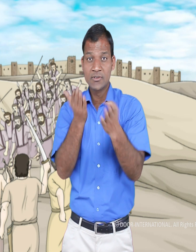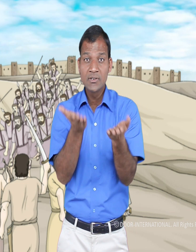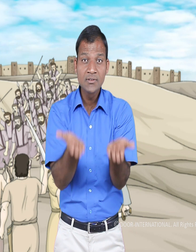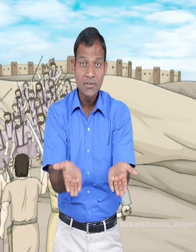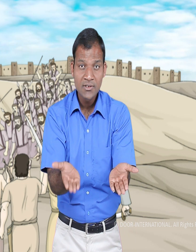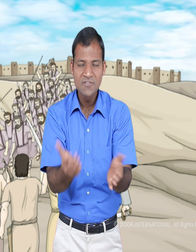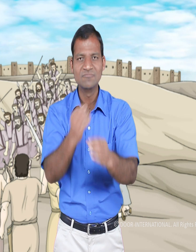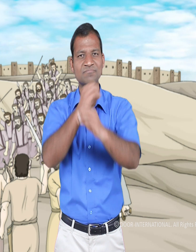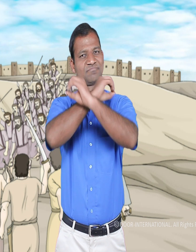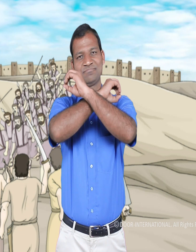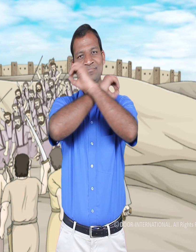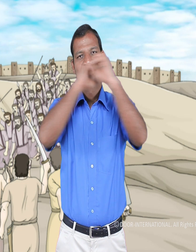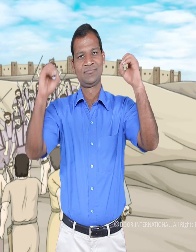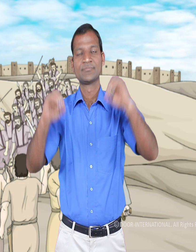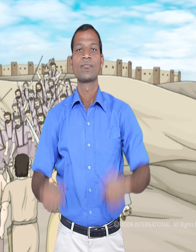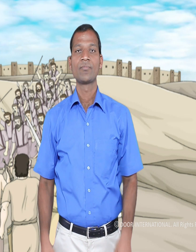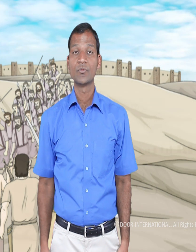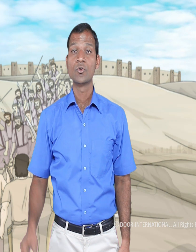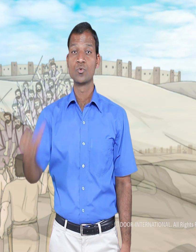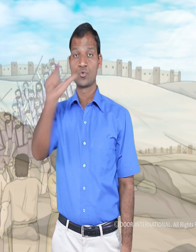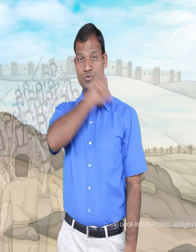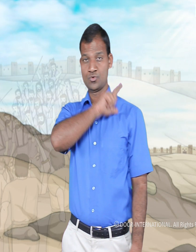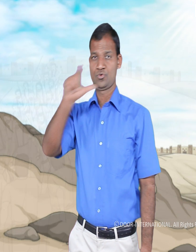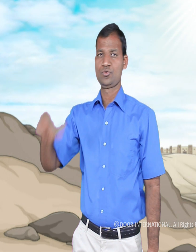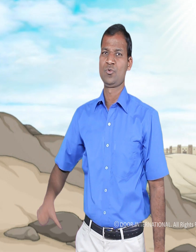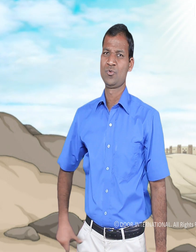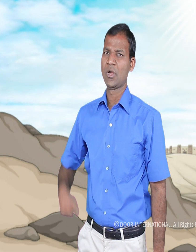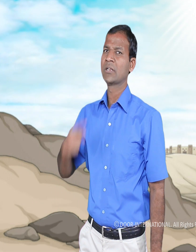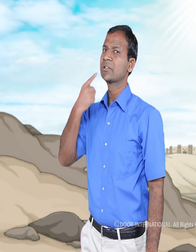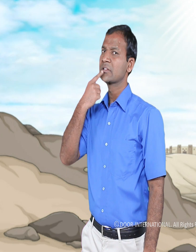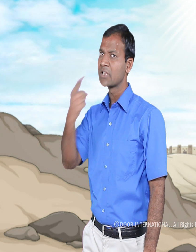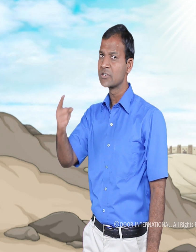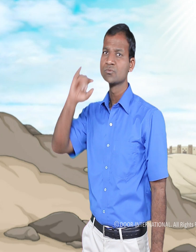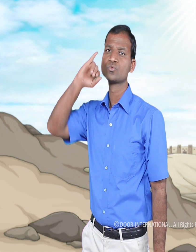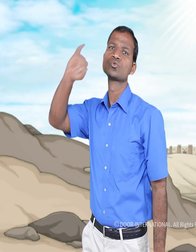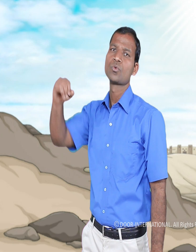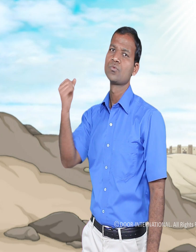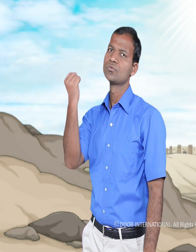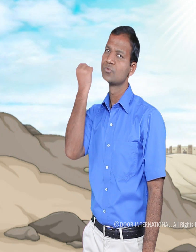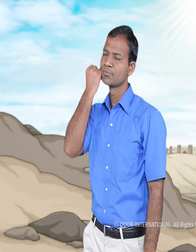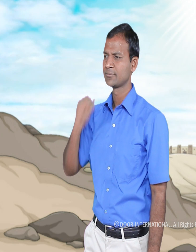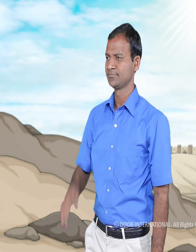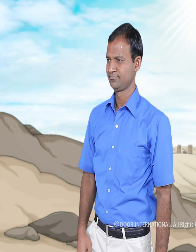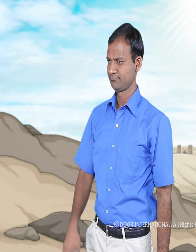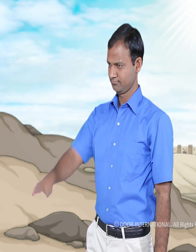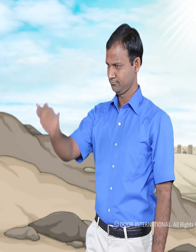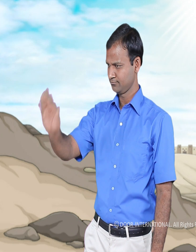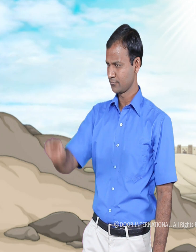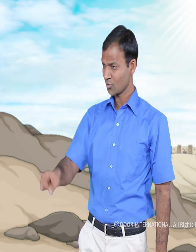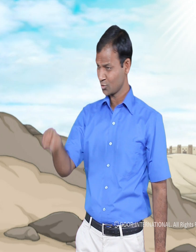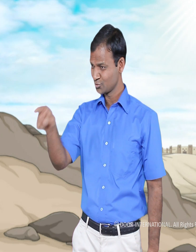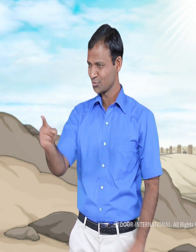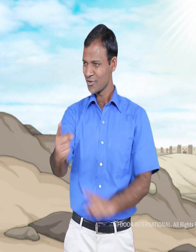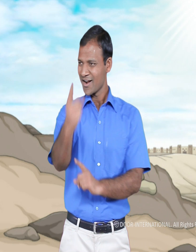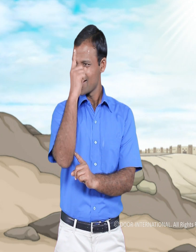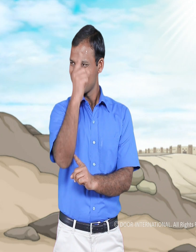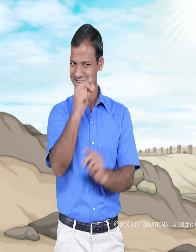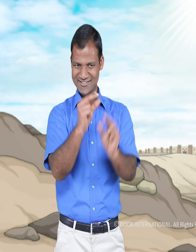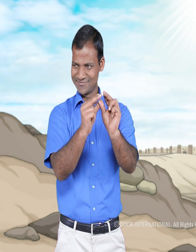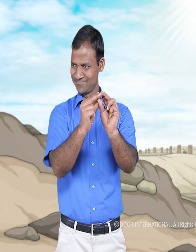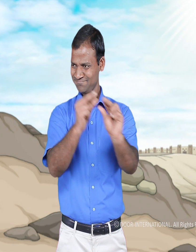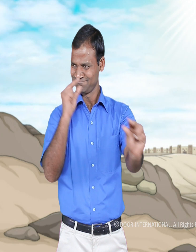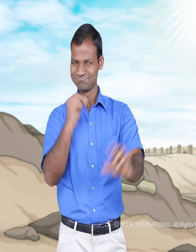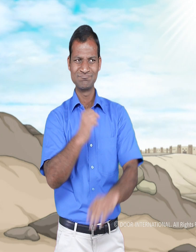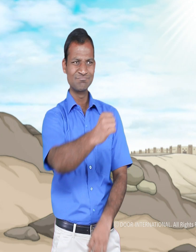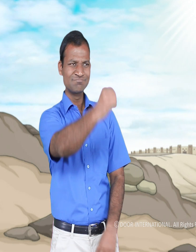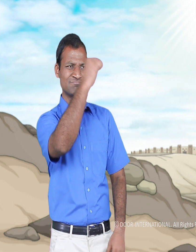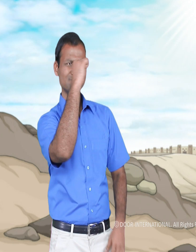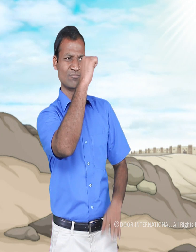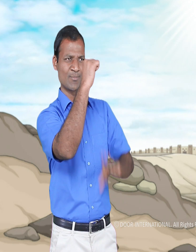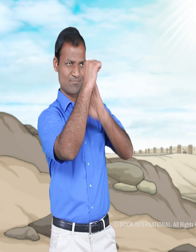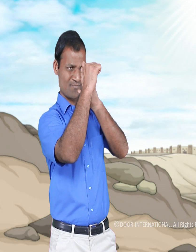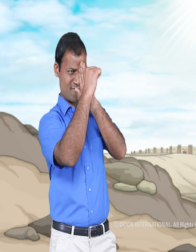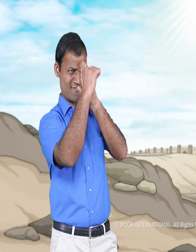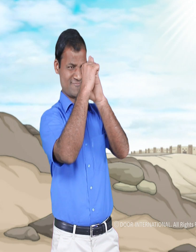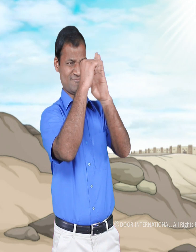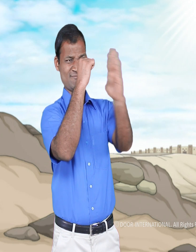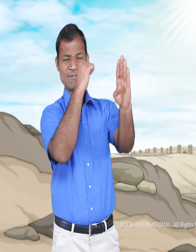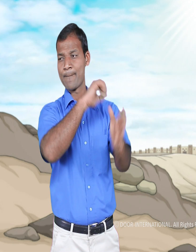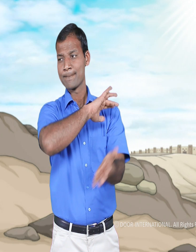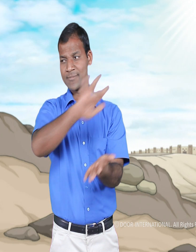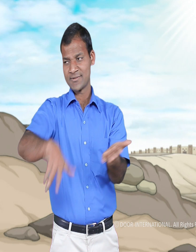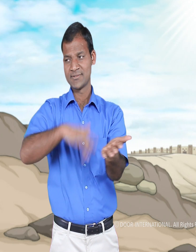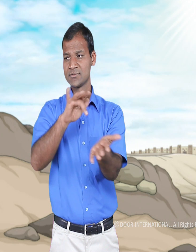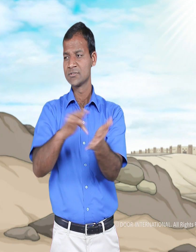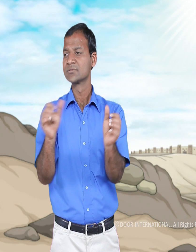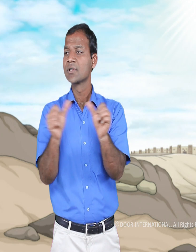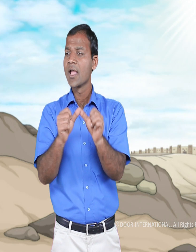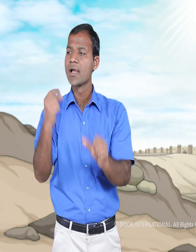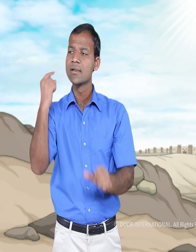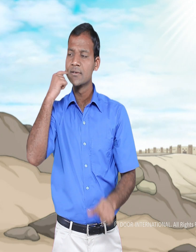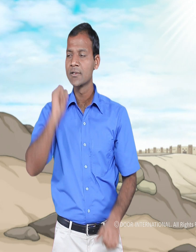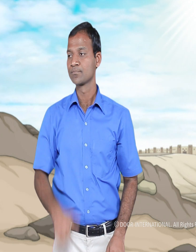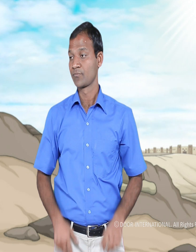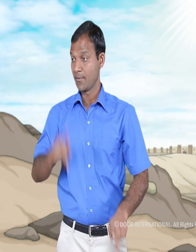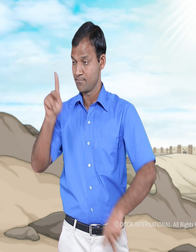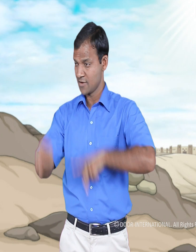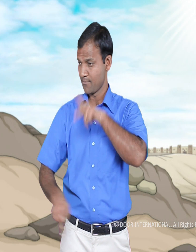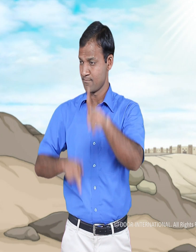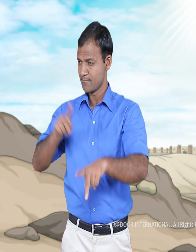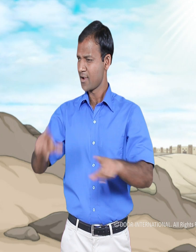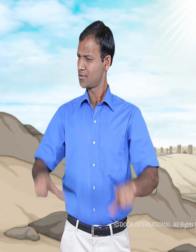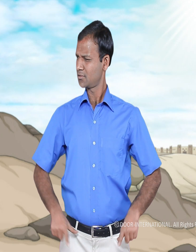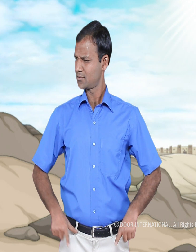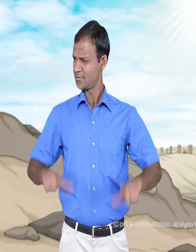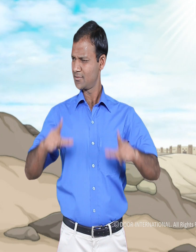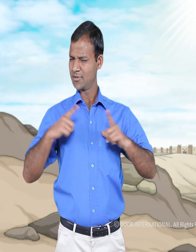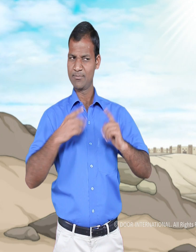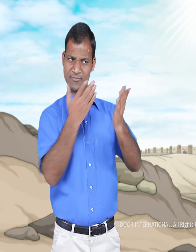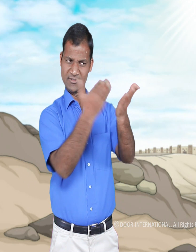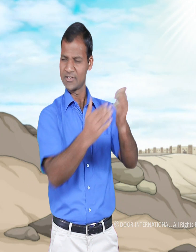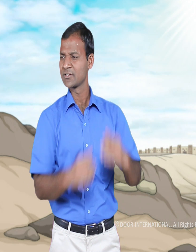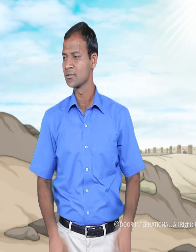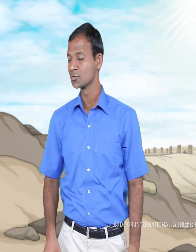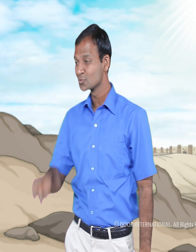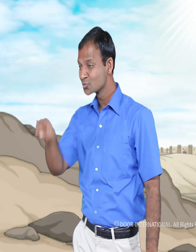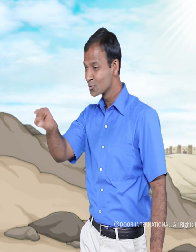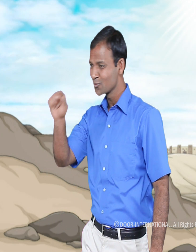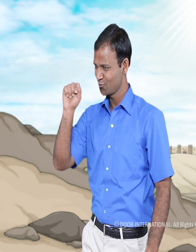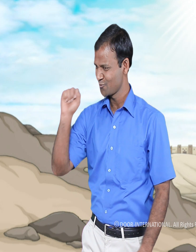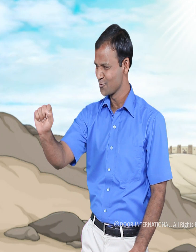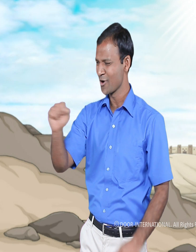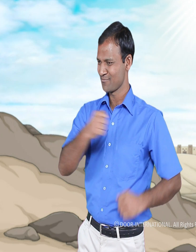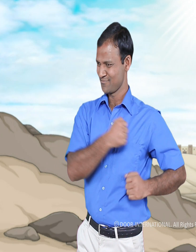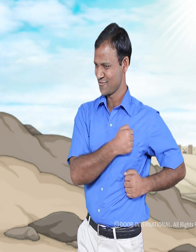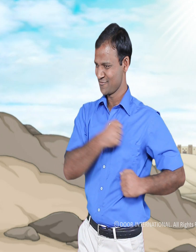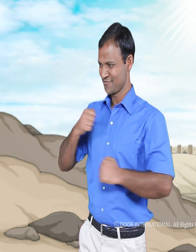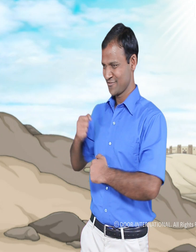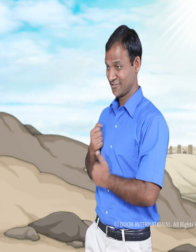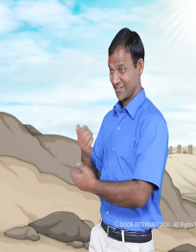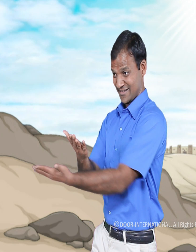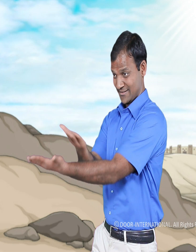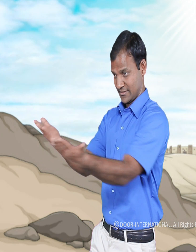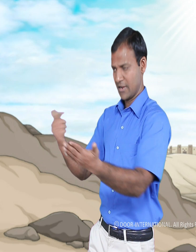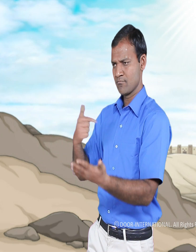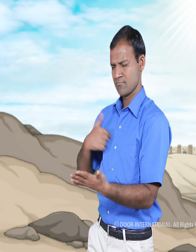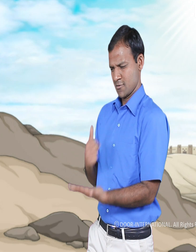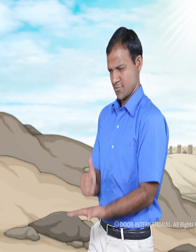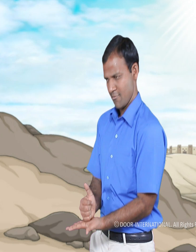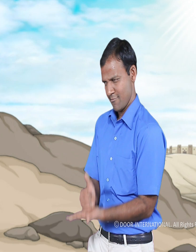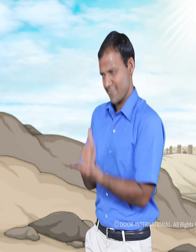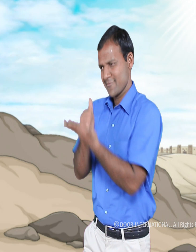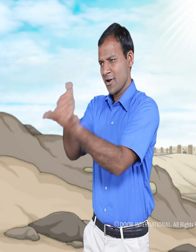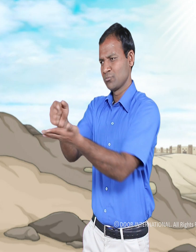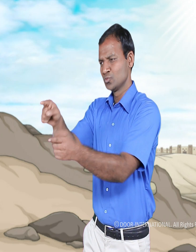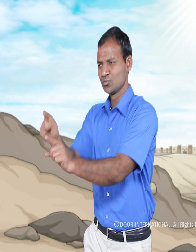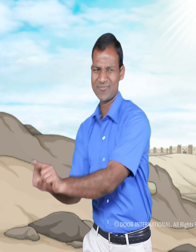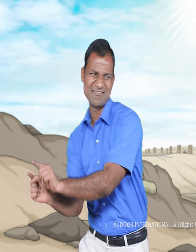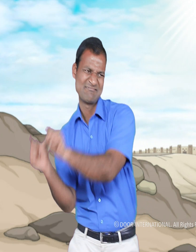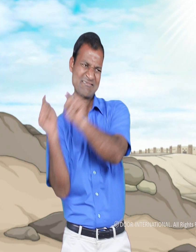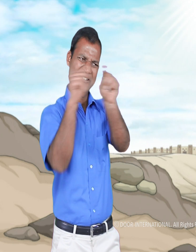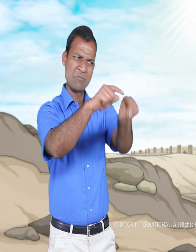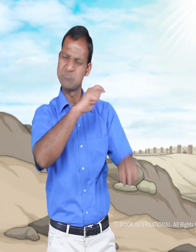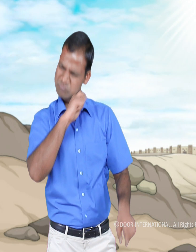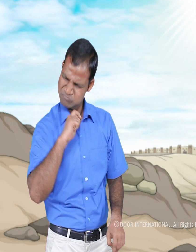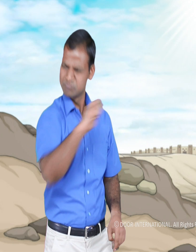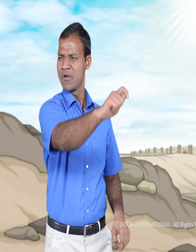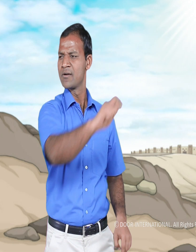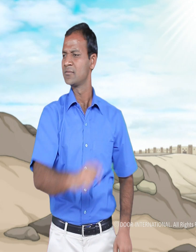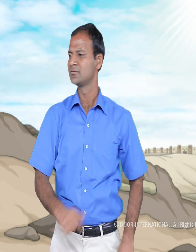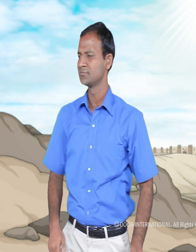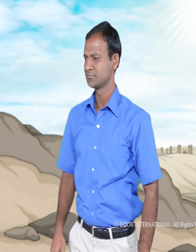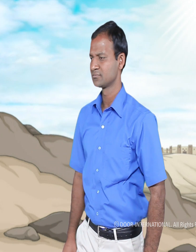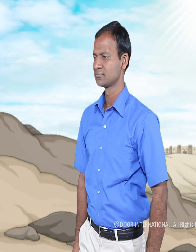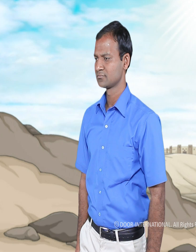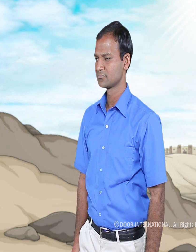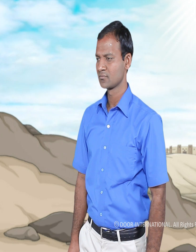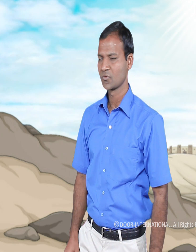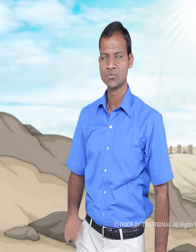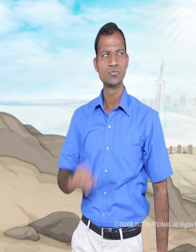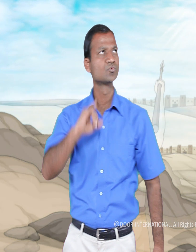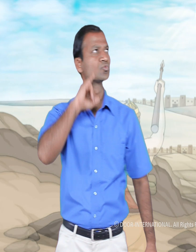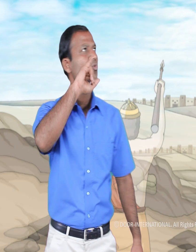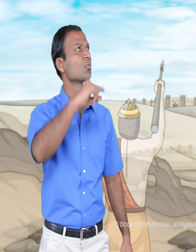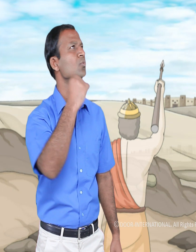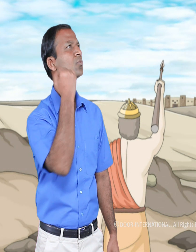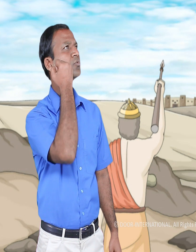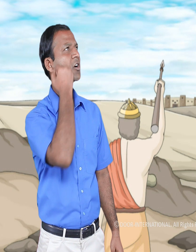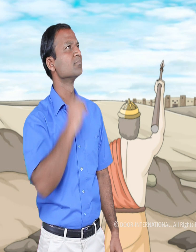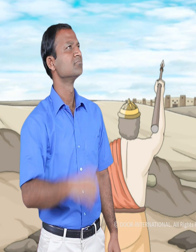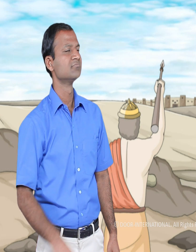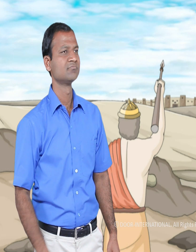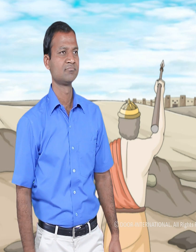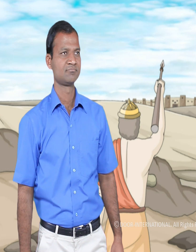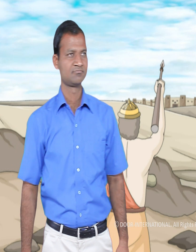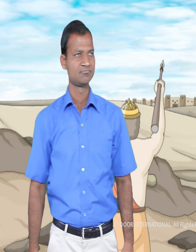Then the LORD said to Joshua, “Hold out your battle lance toward Ai, for into your hand I will deliver the city.”